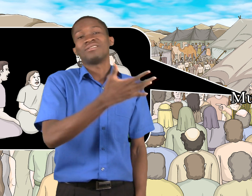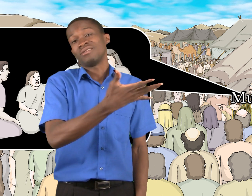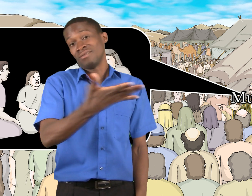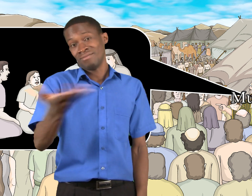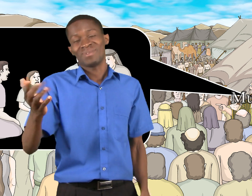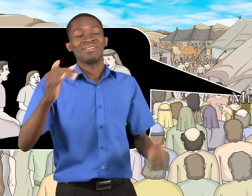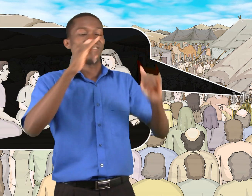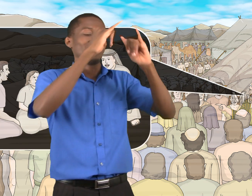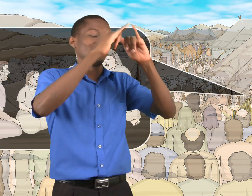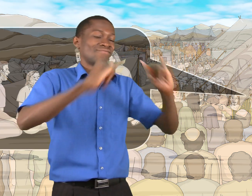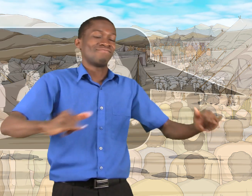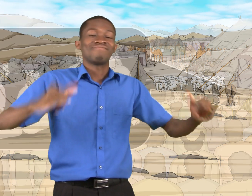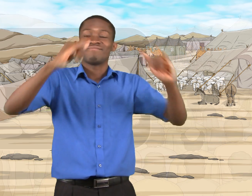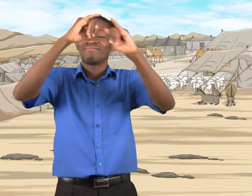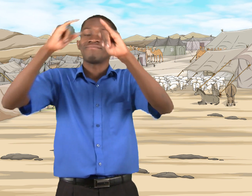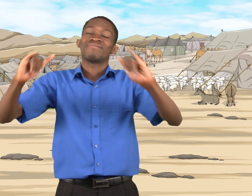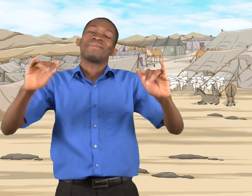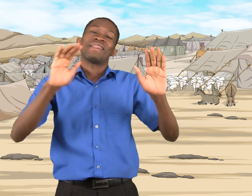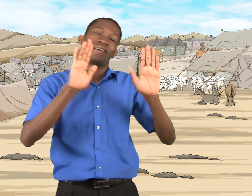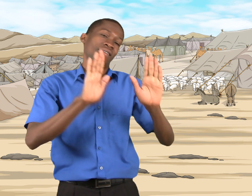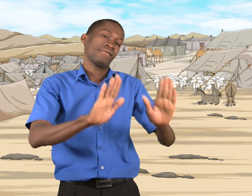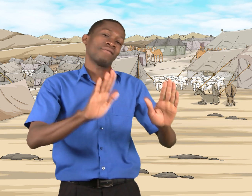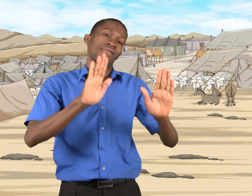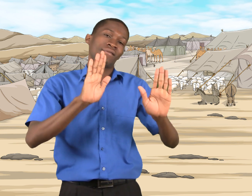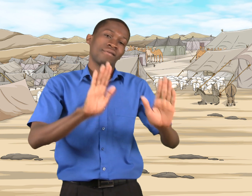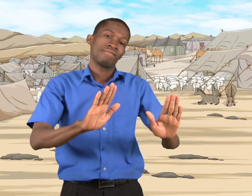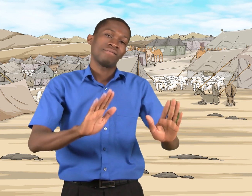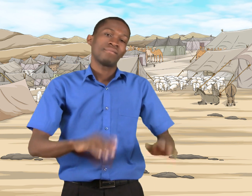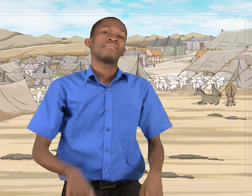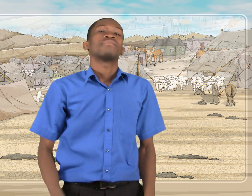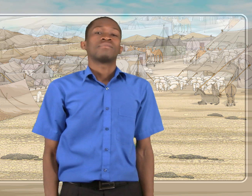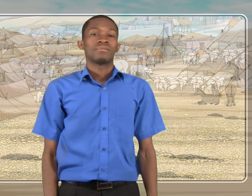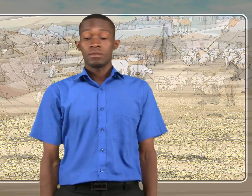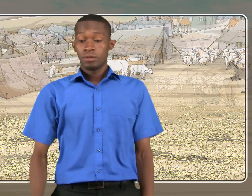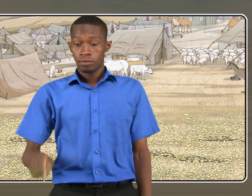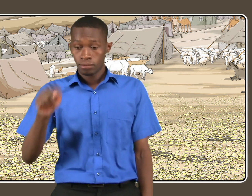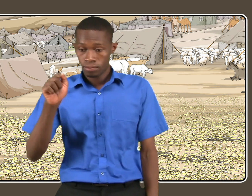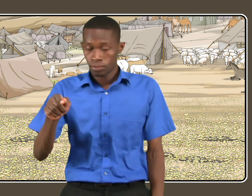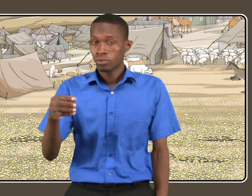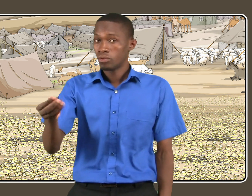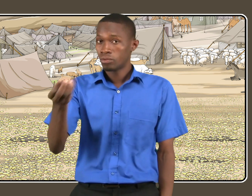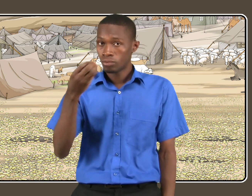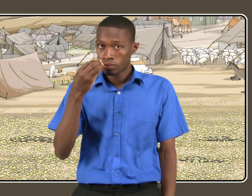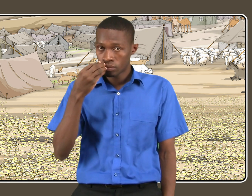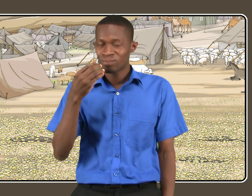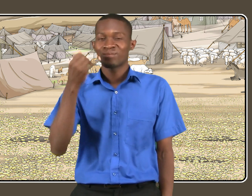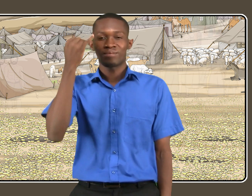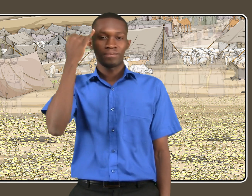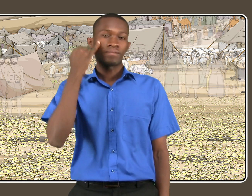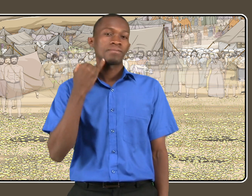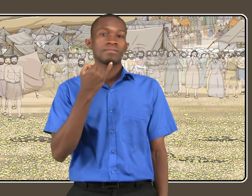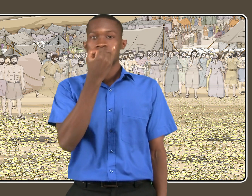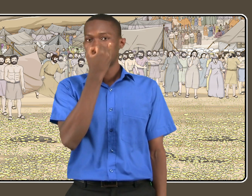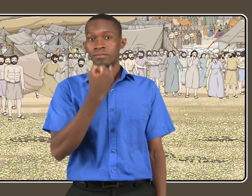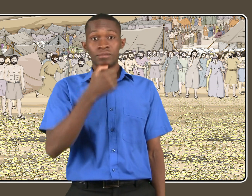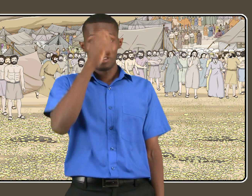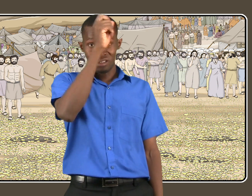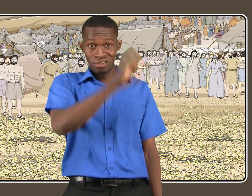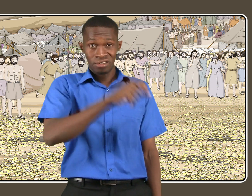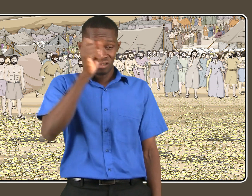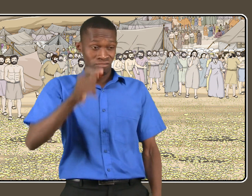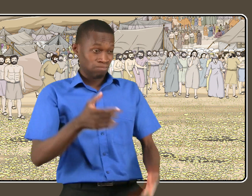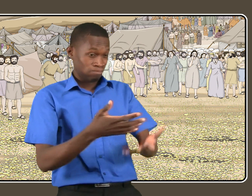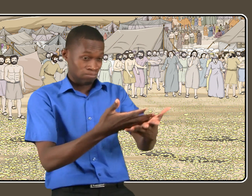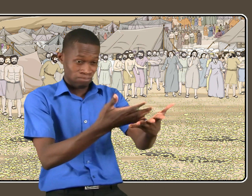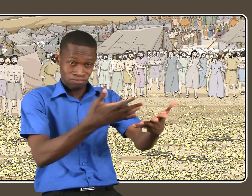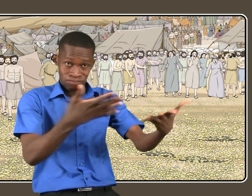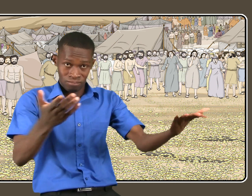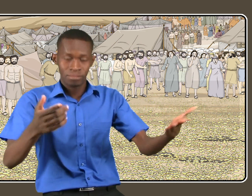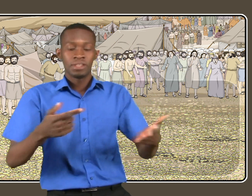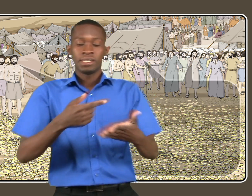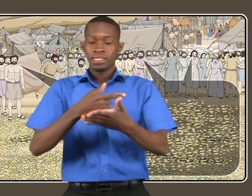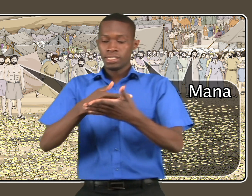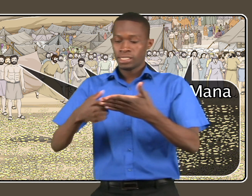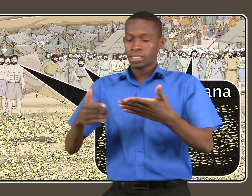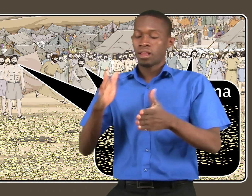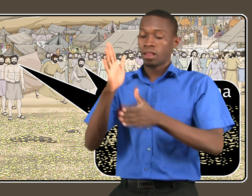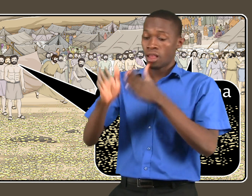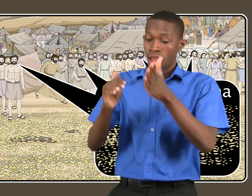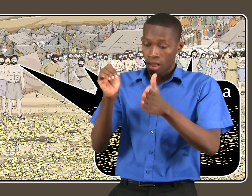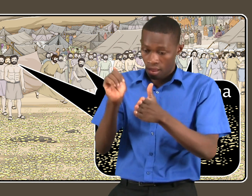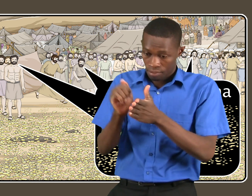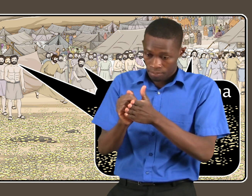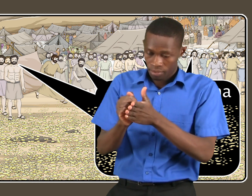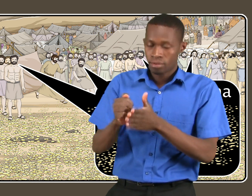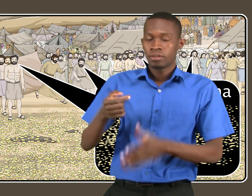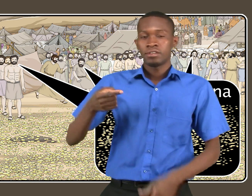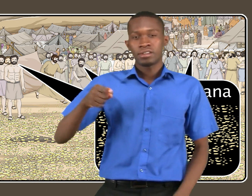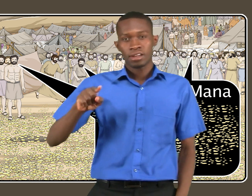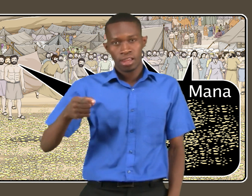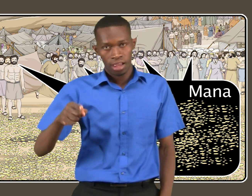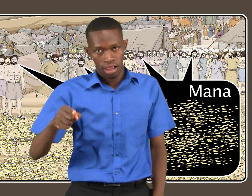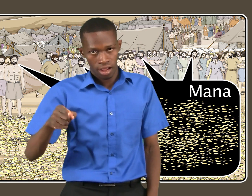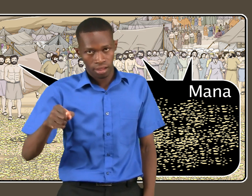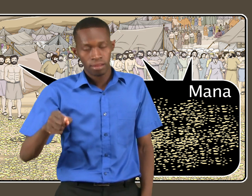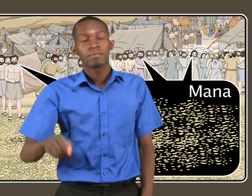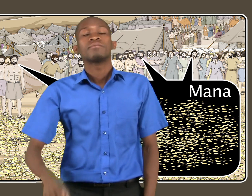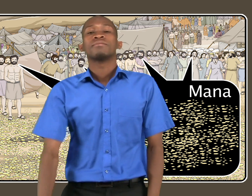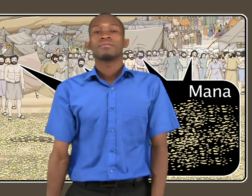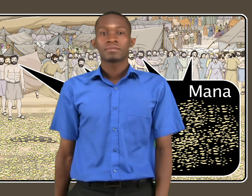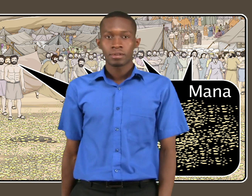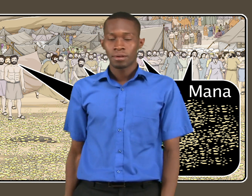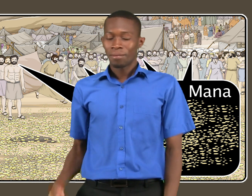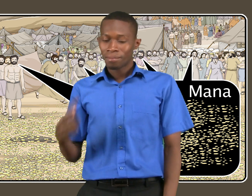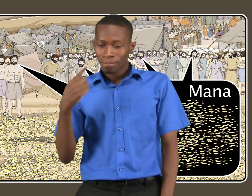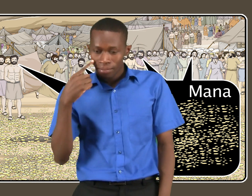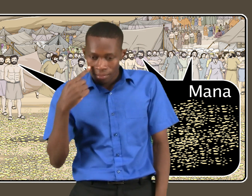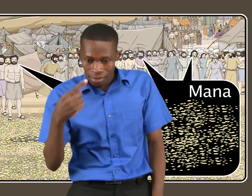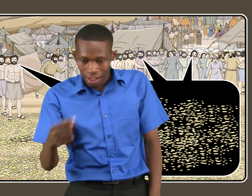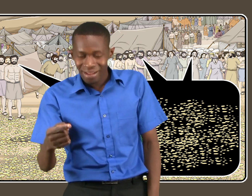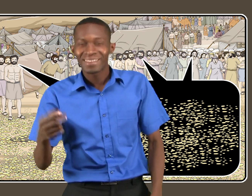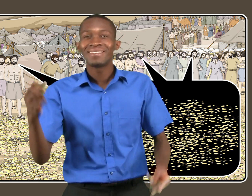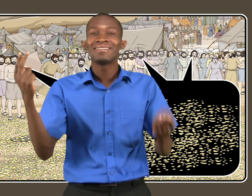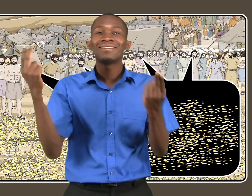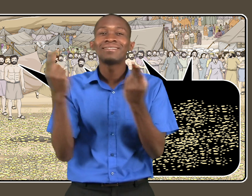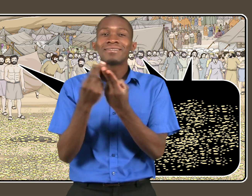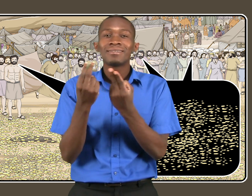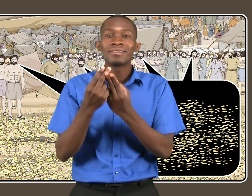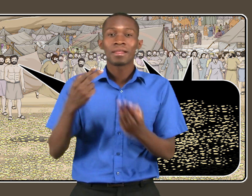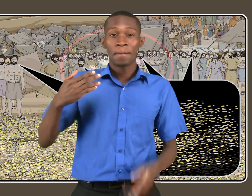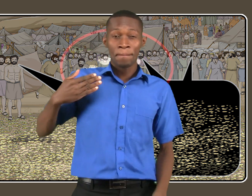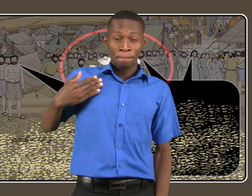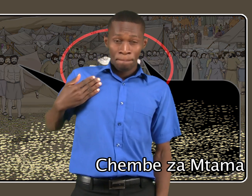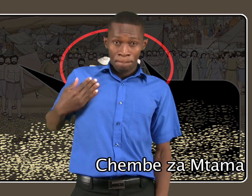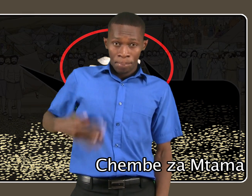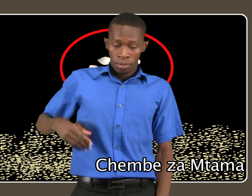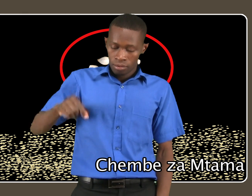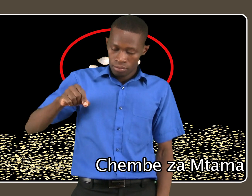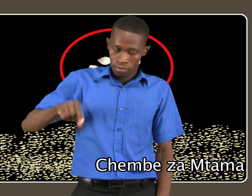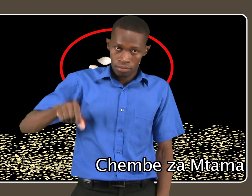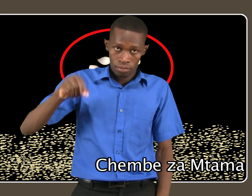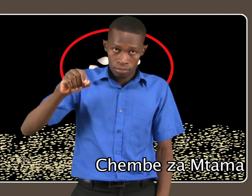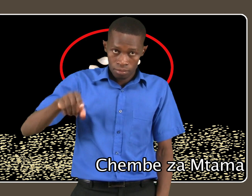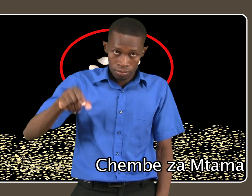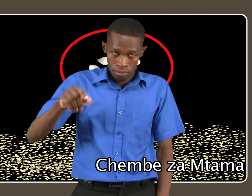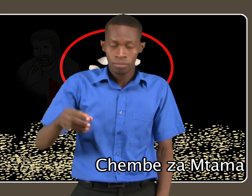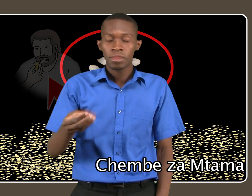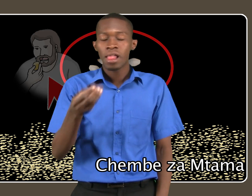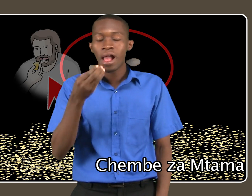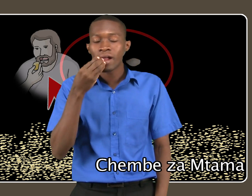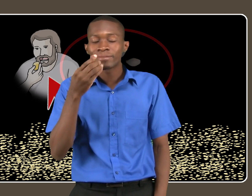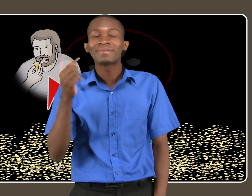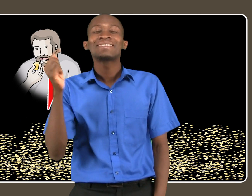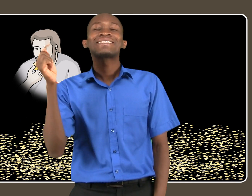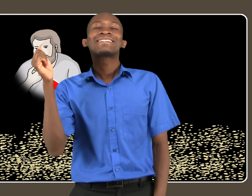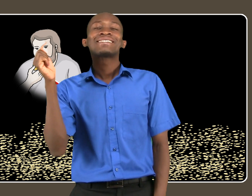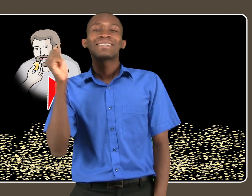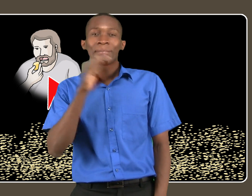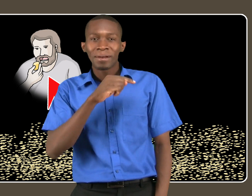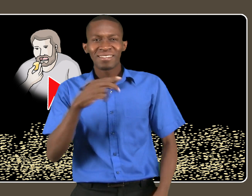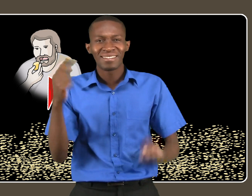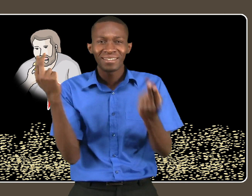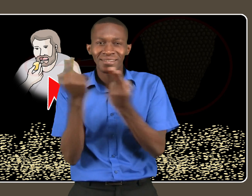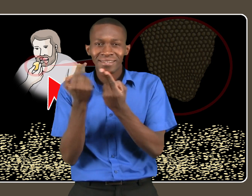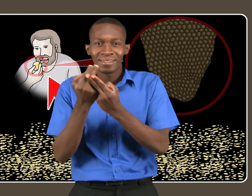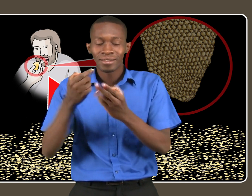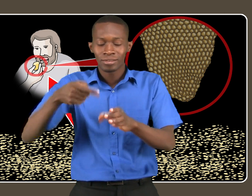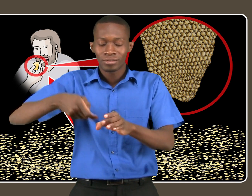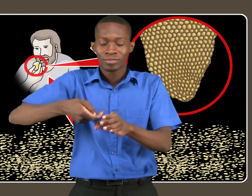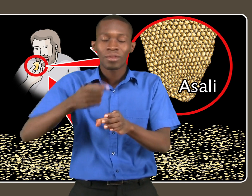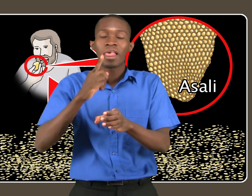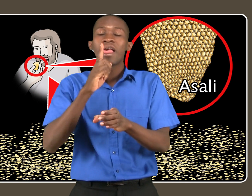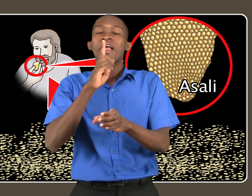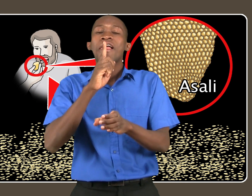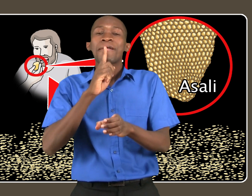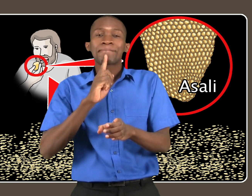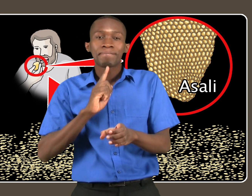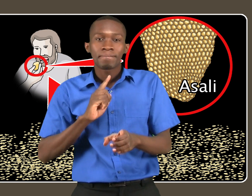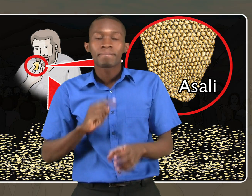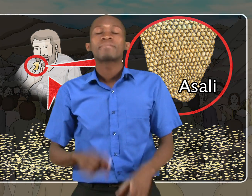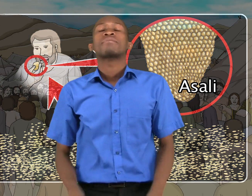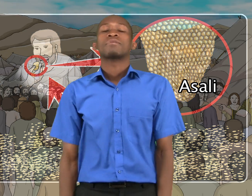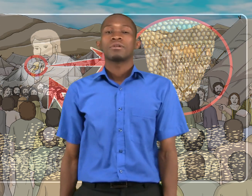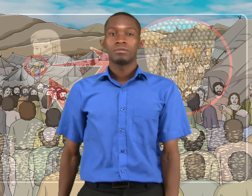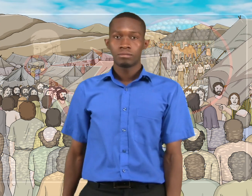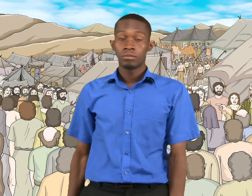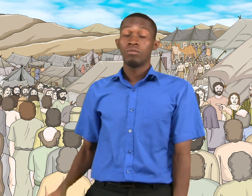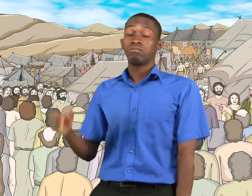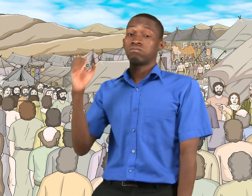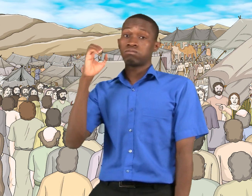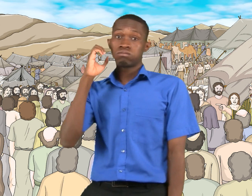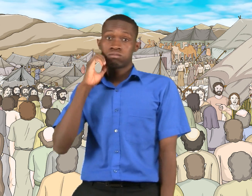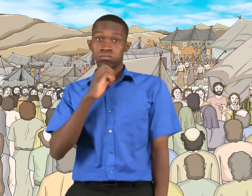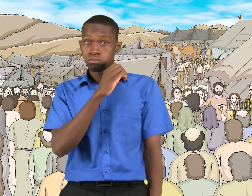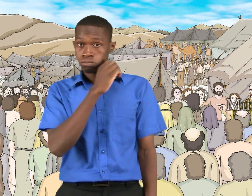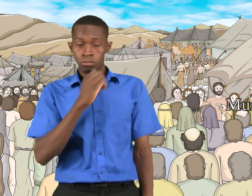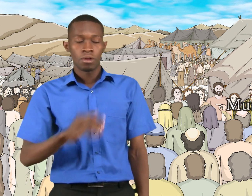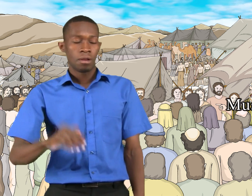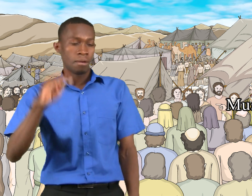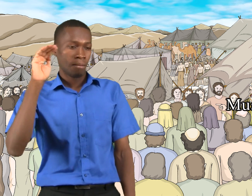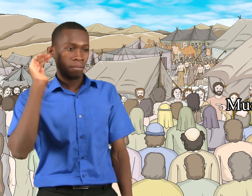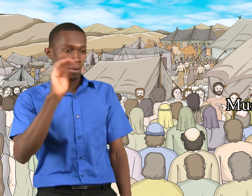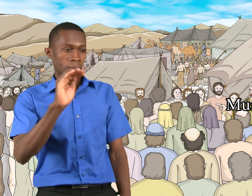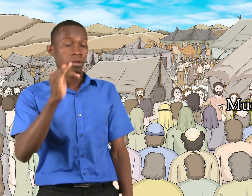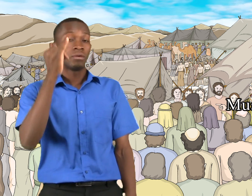So the people rested on the seventh day. Now the house of Israel called the bread manna. It was white like coriander seed and tasted like wafers made with honey.